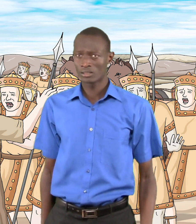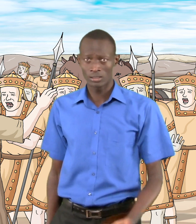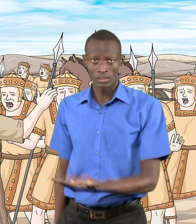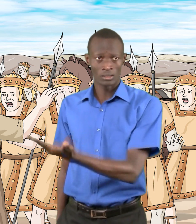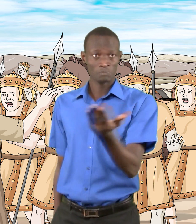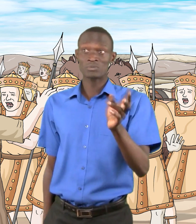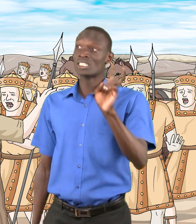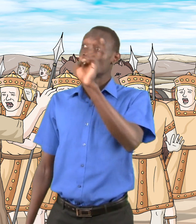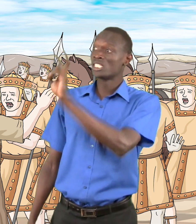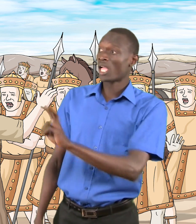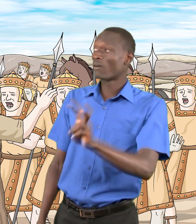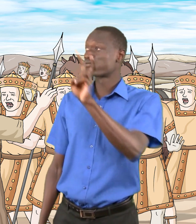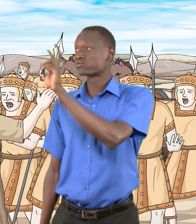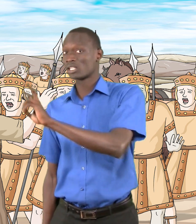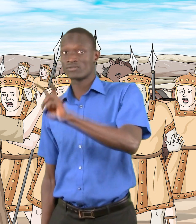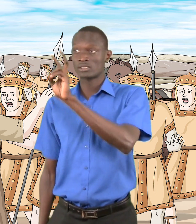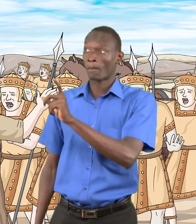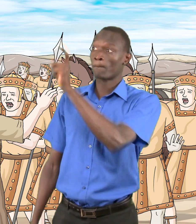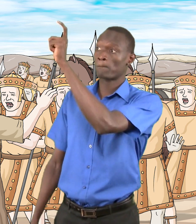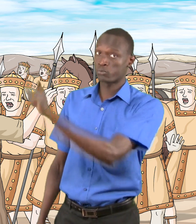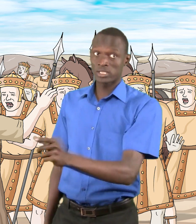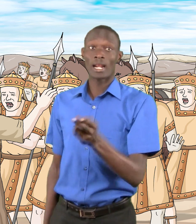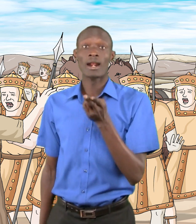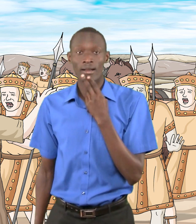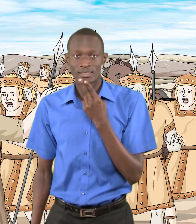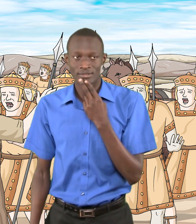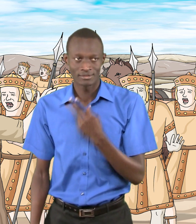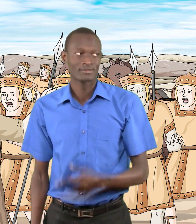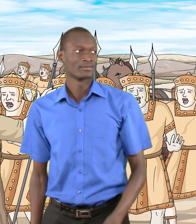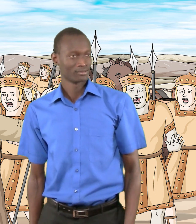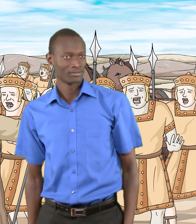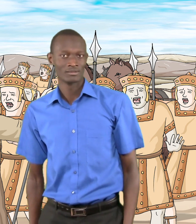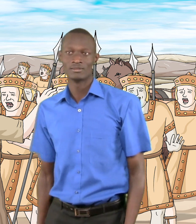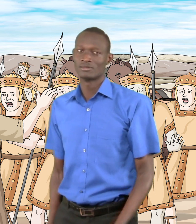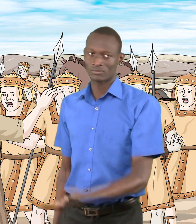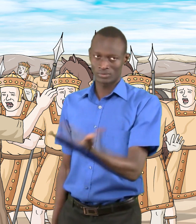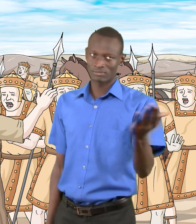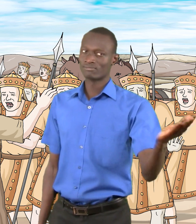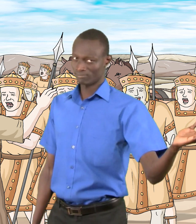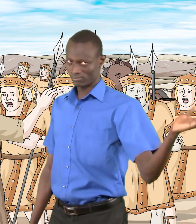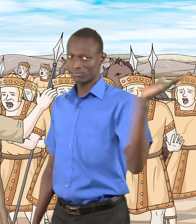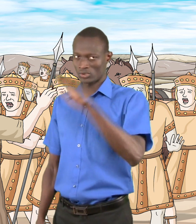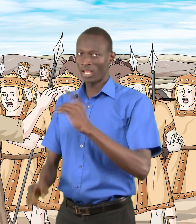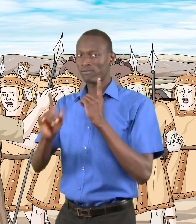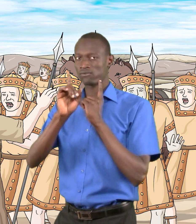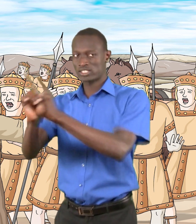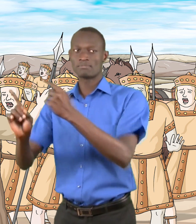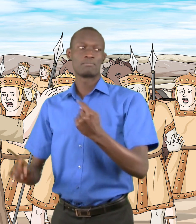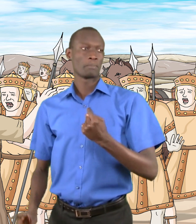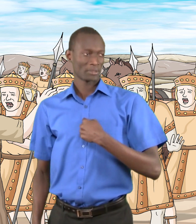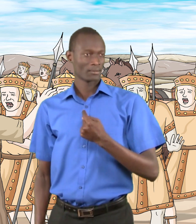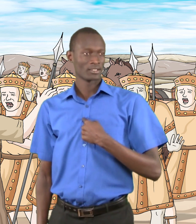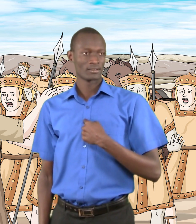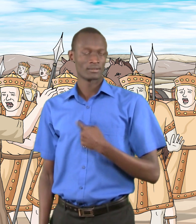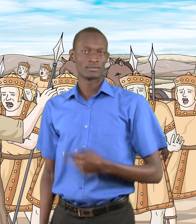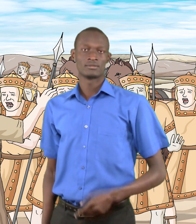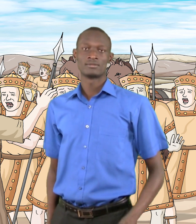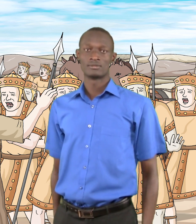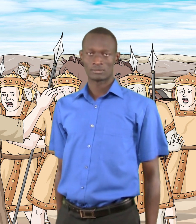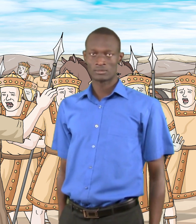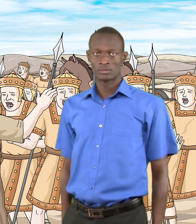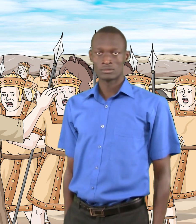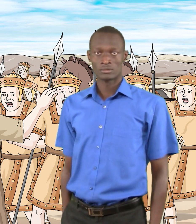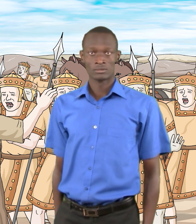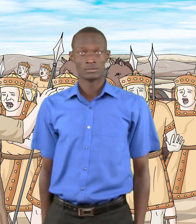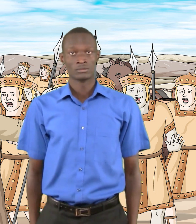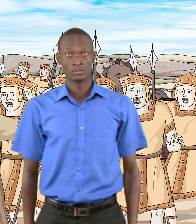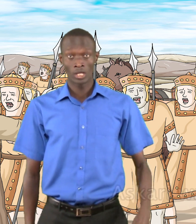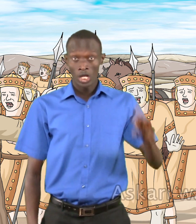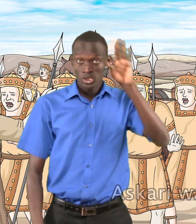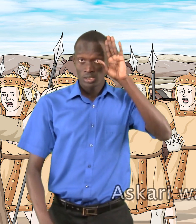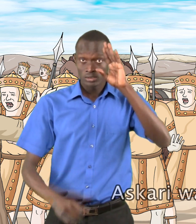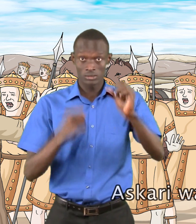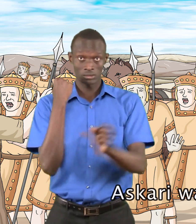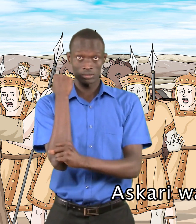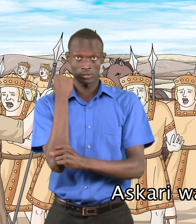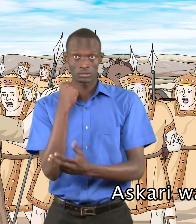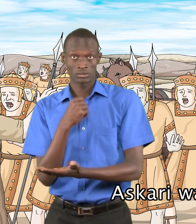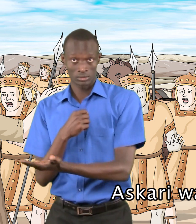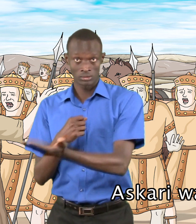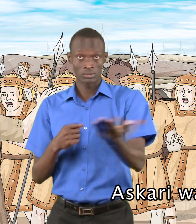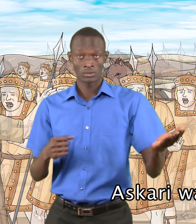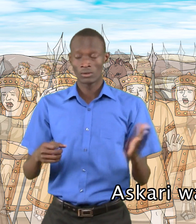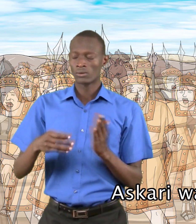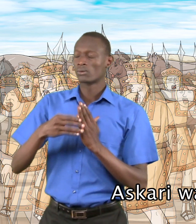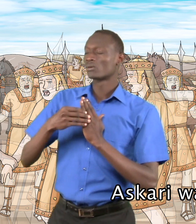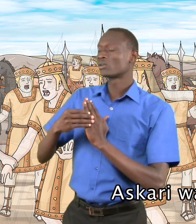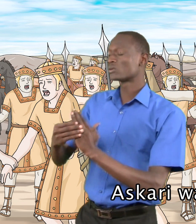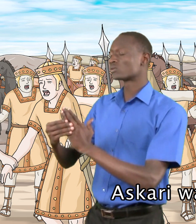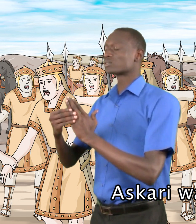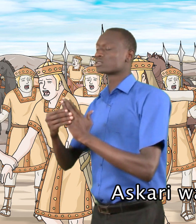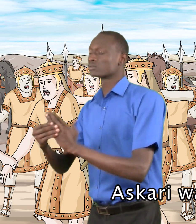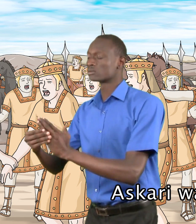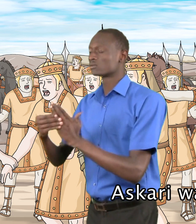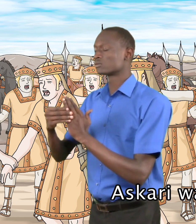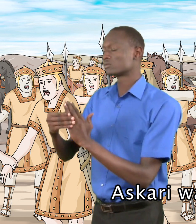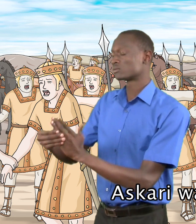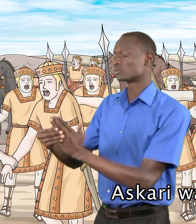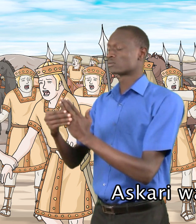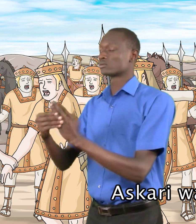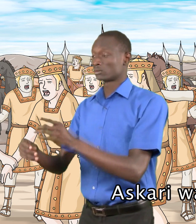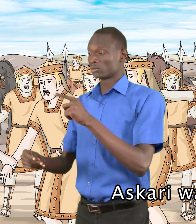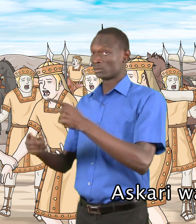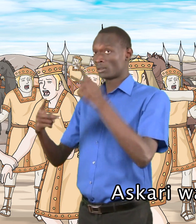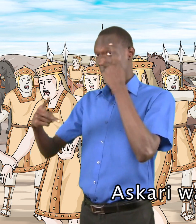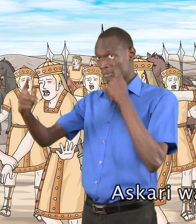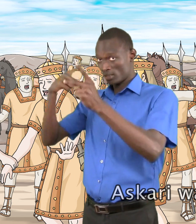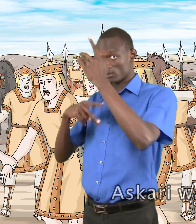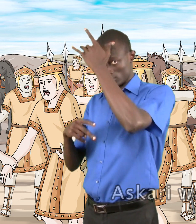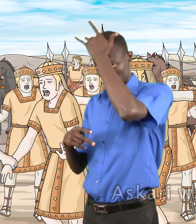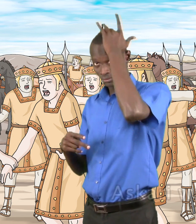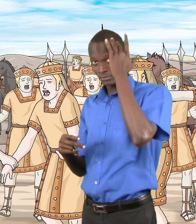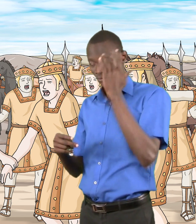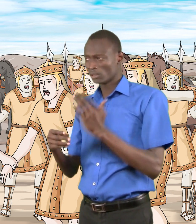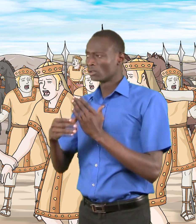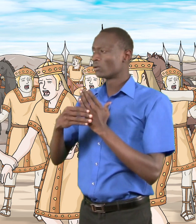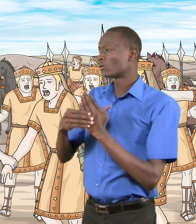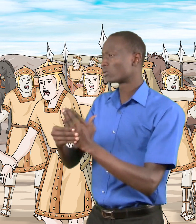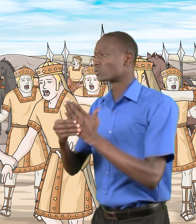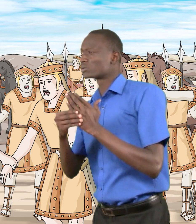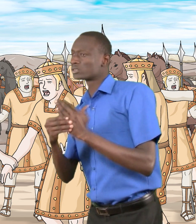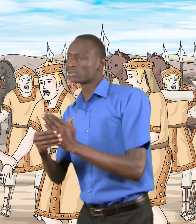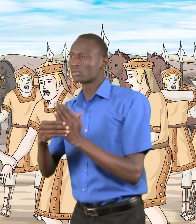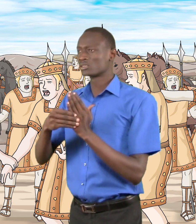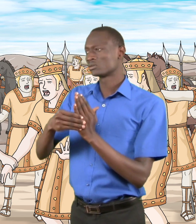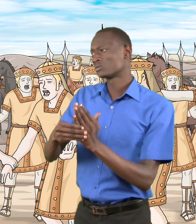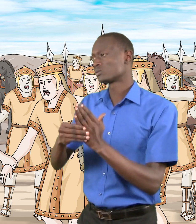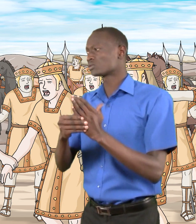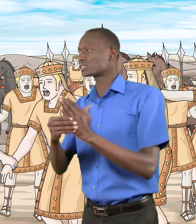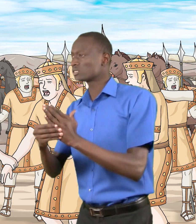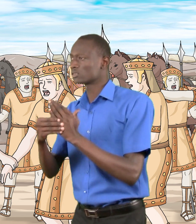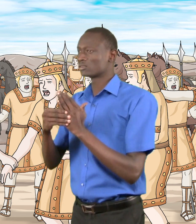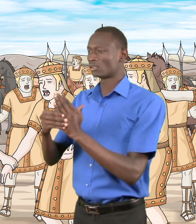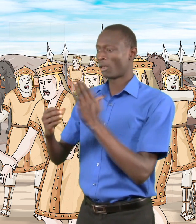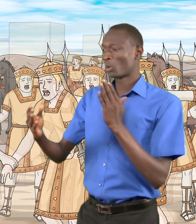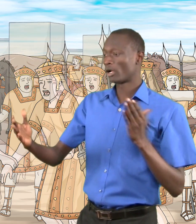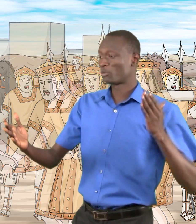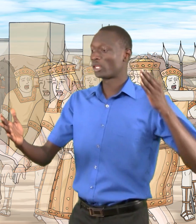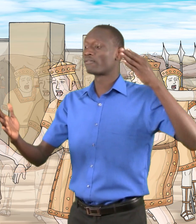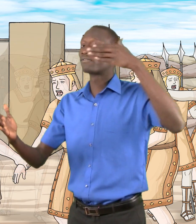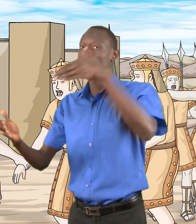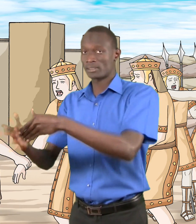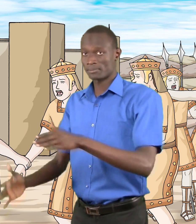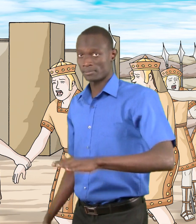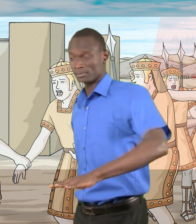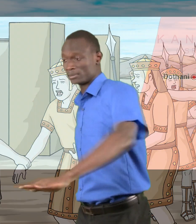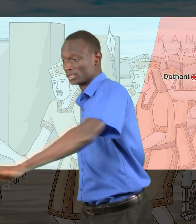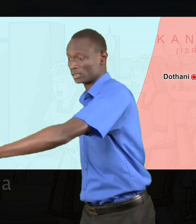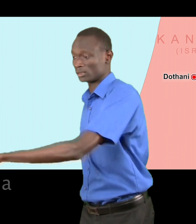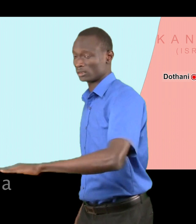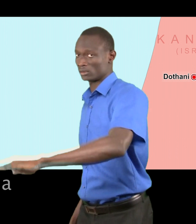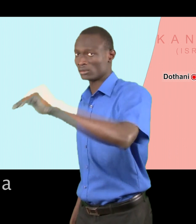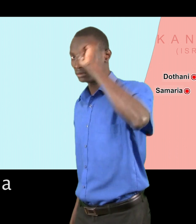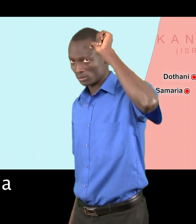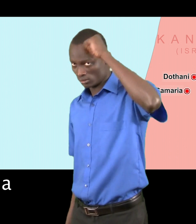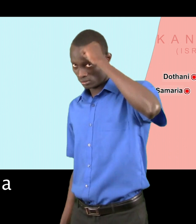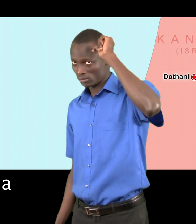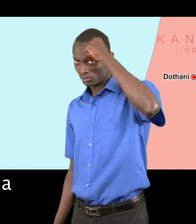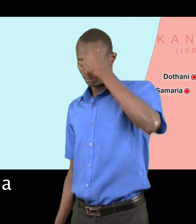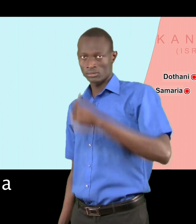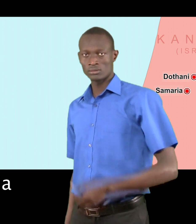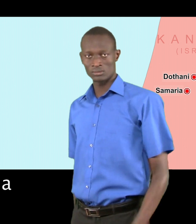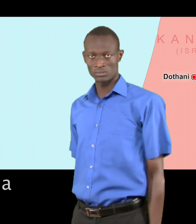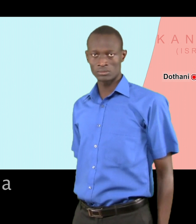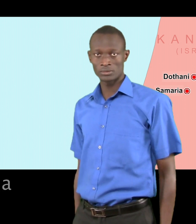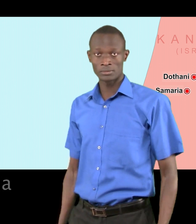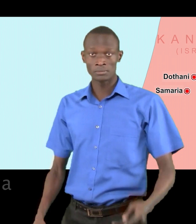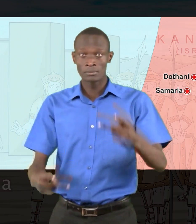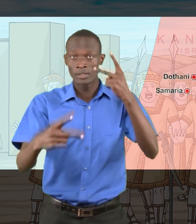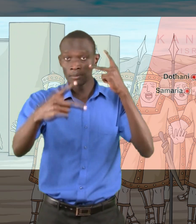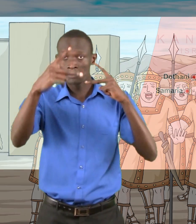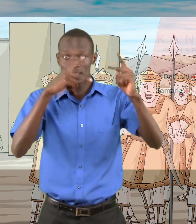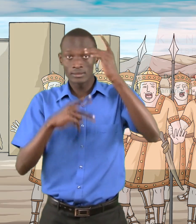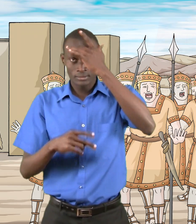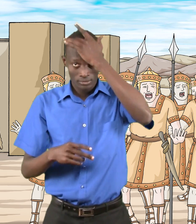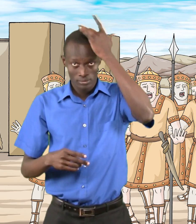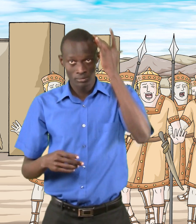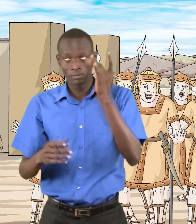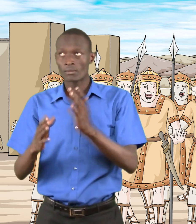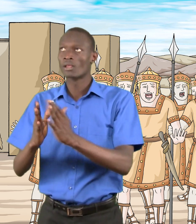Follow me, and I will take you to the man you are seeking.” And he led them to Samaria.